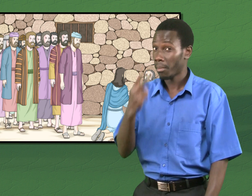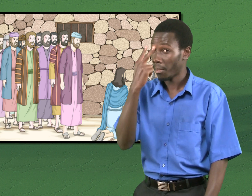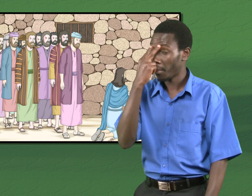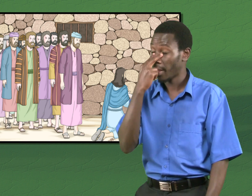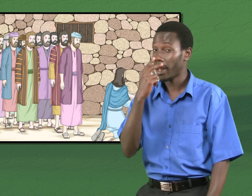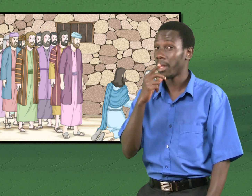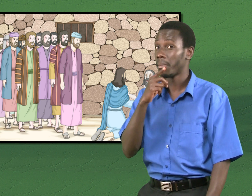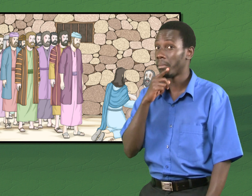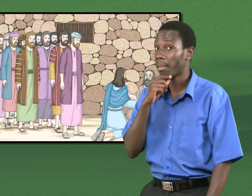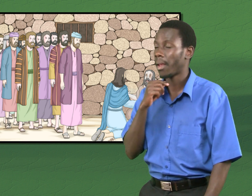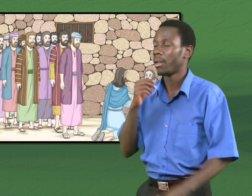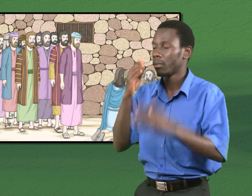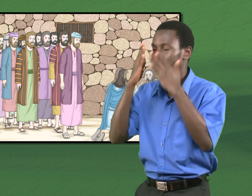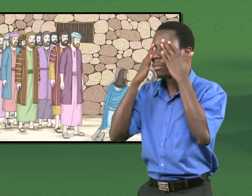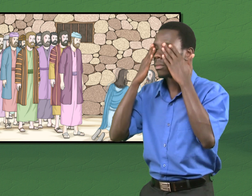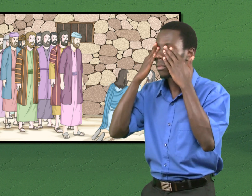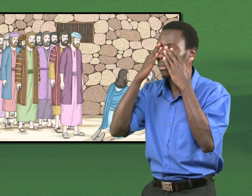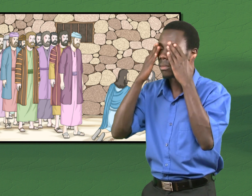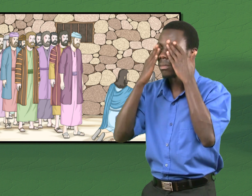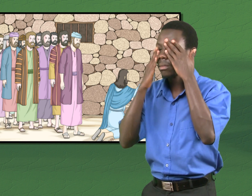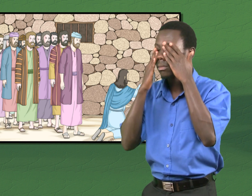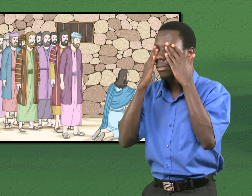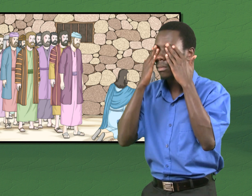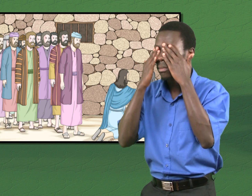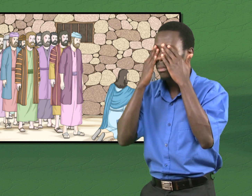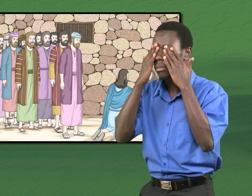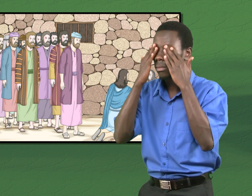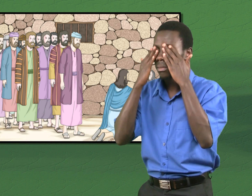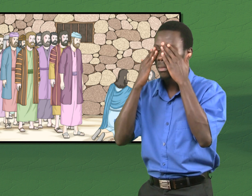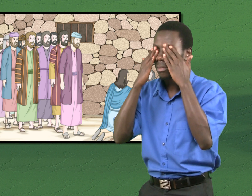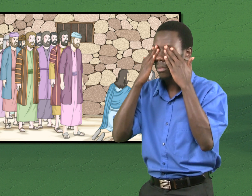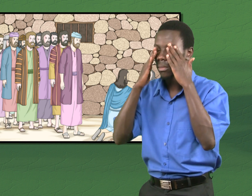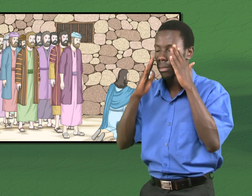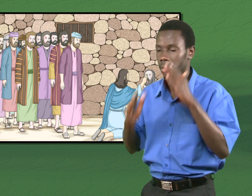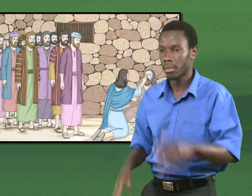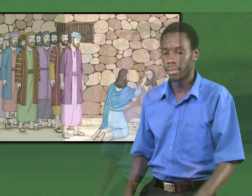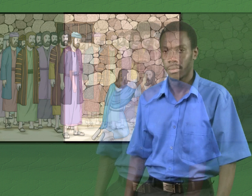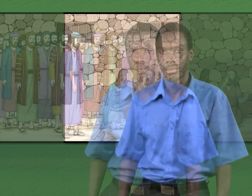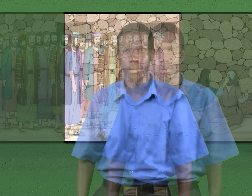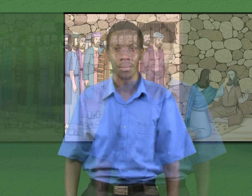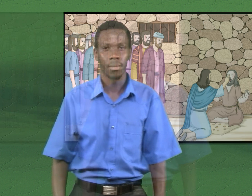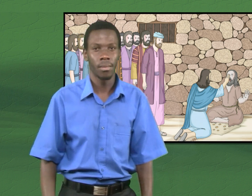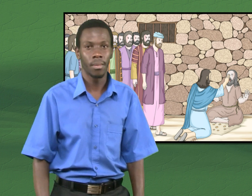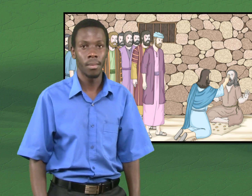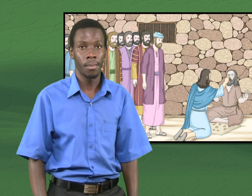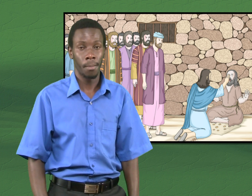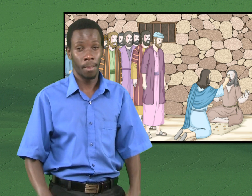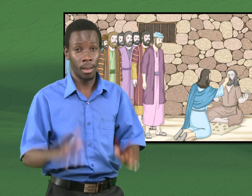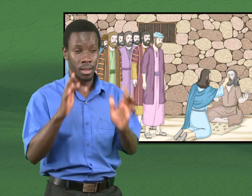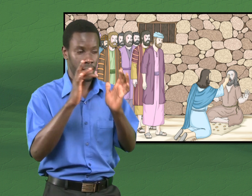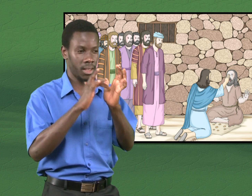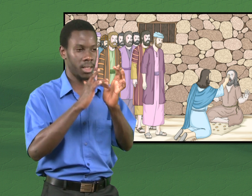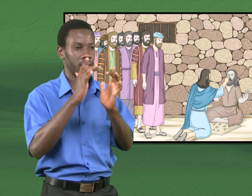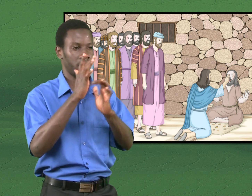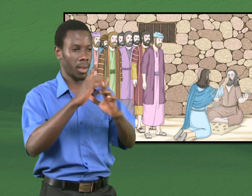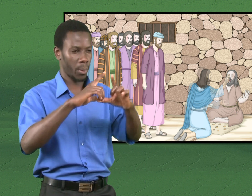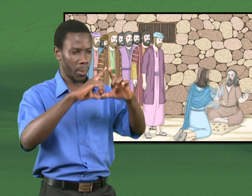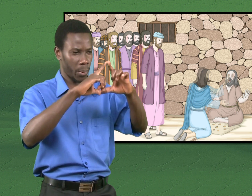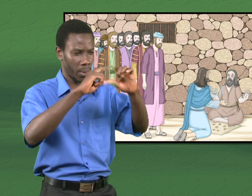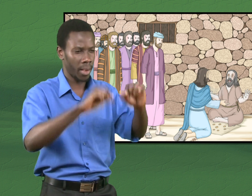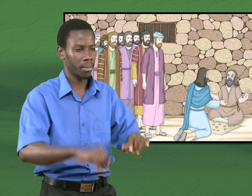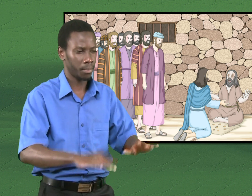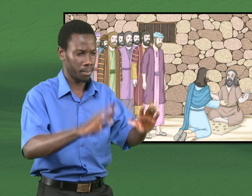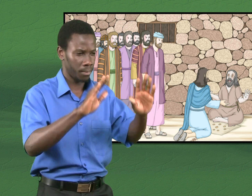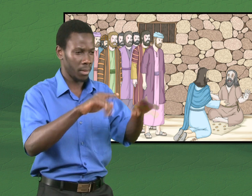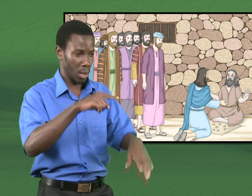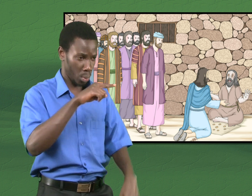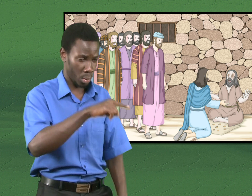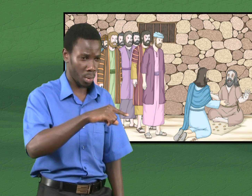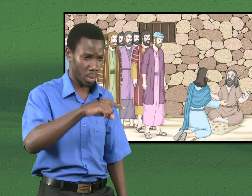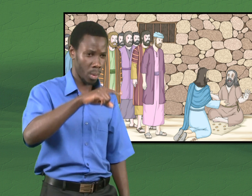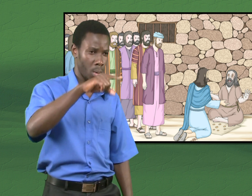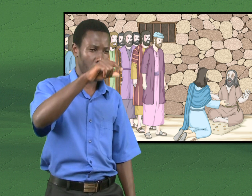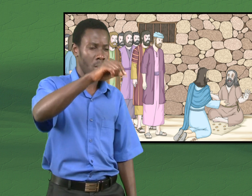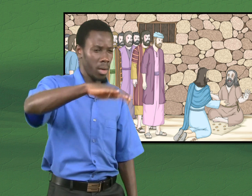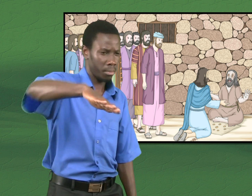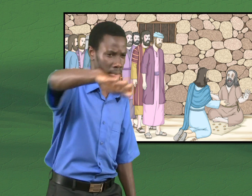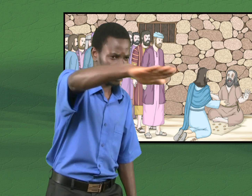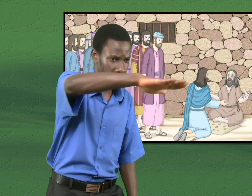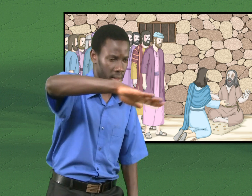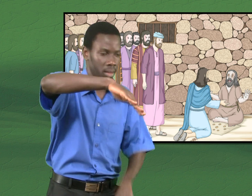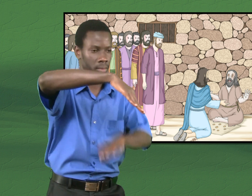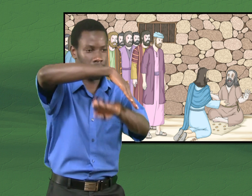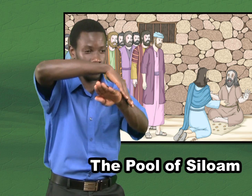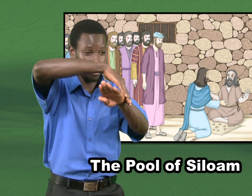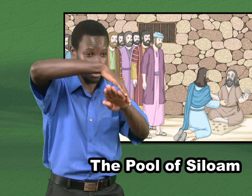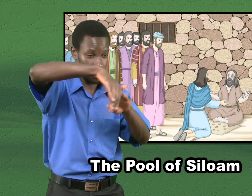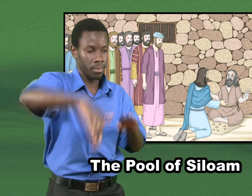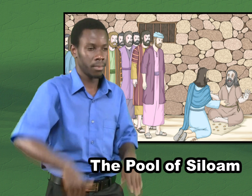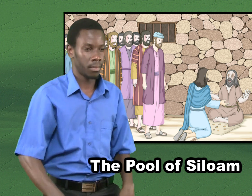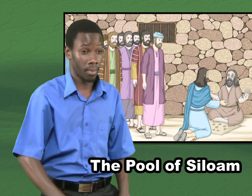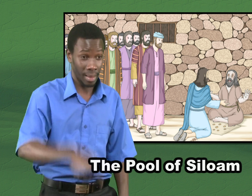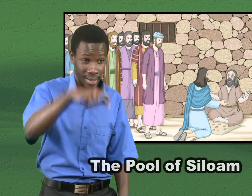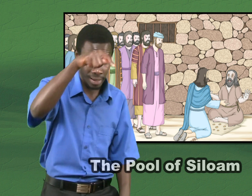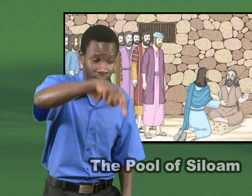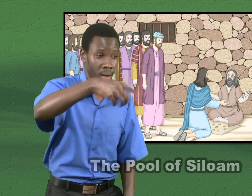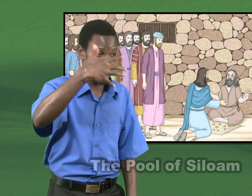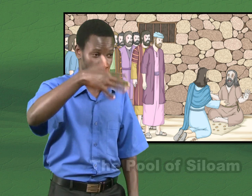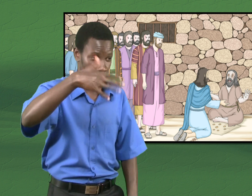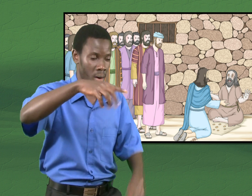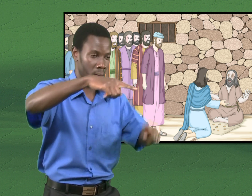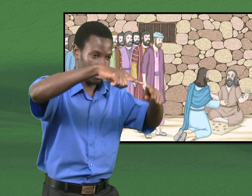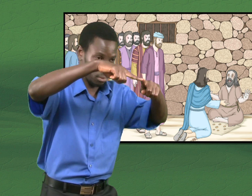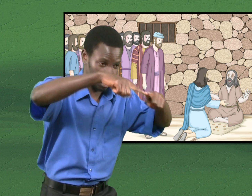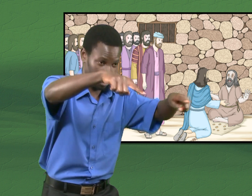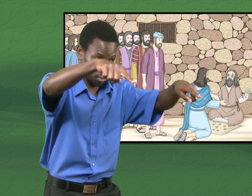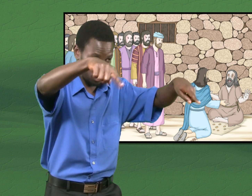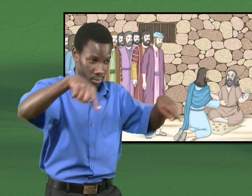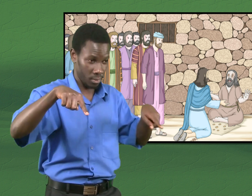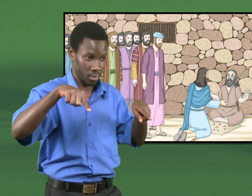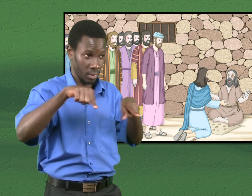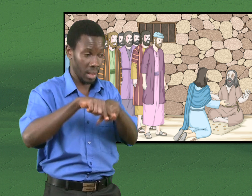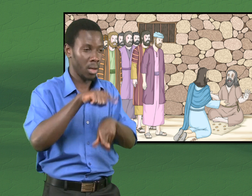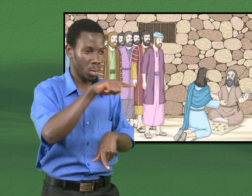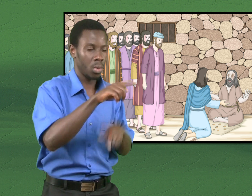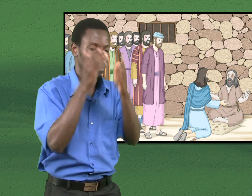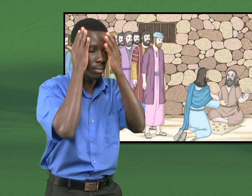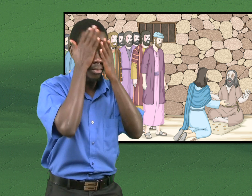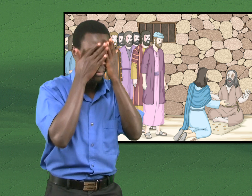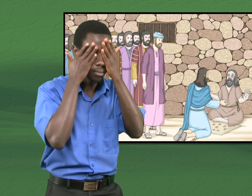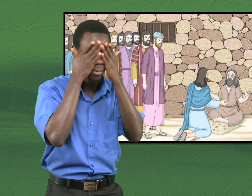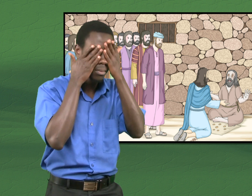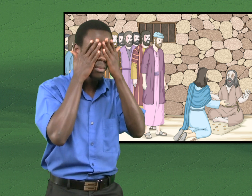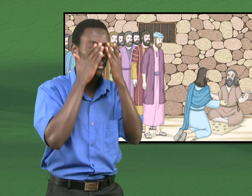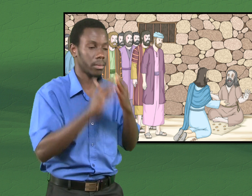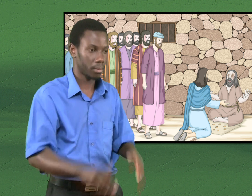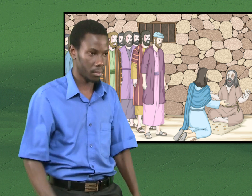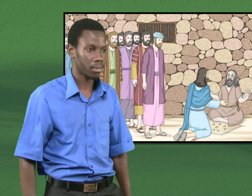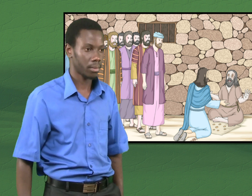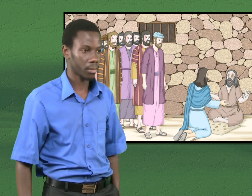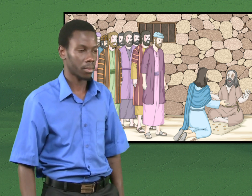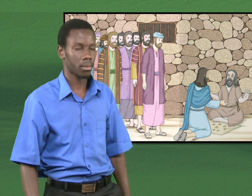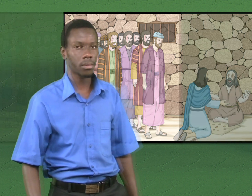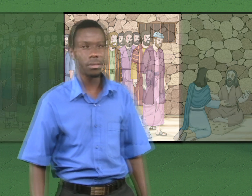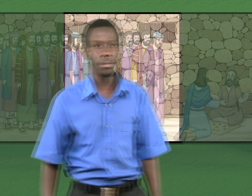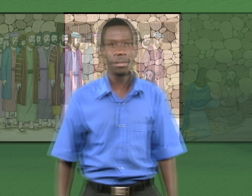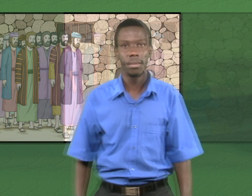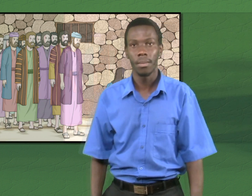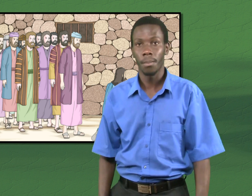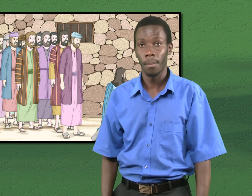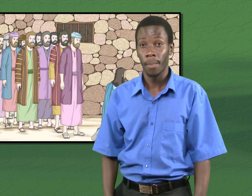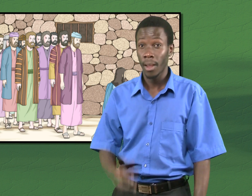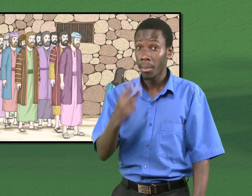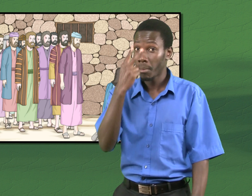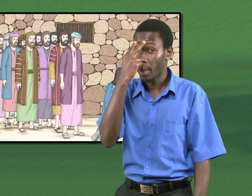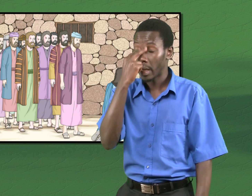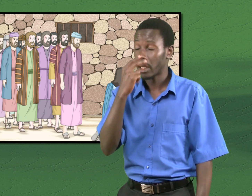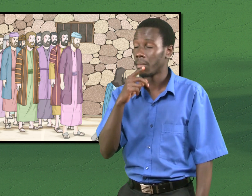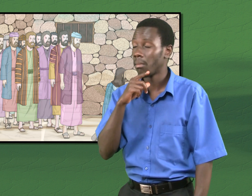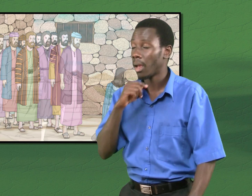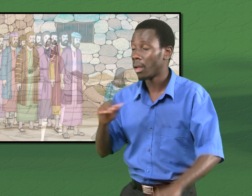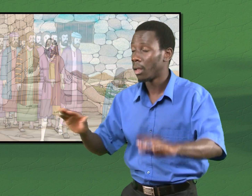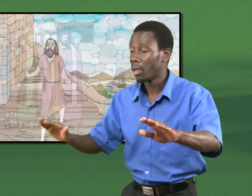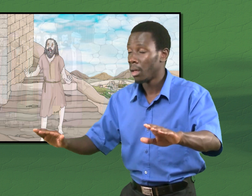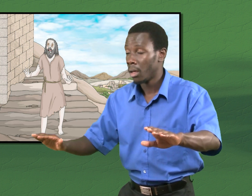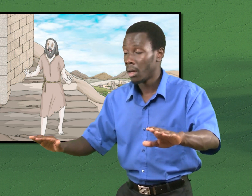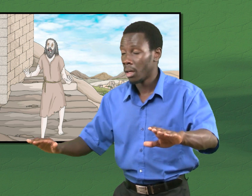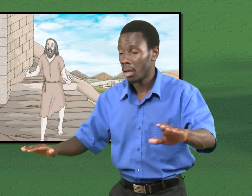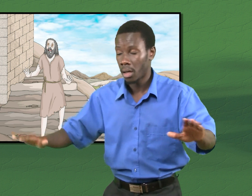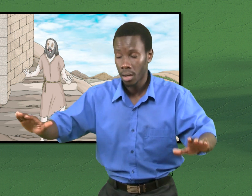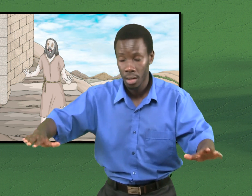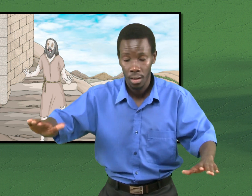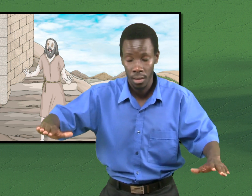Then He told him, “Go, wash in the Pool of Siloam” (which means “Sent”).